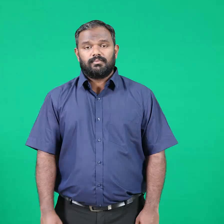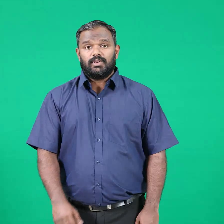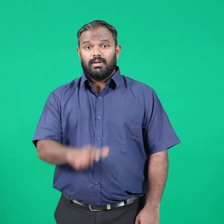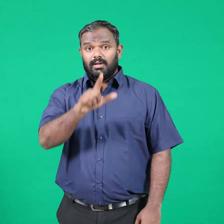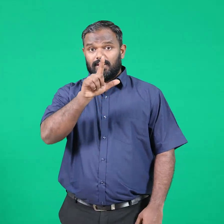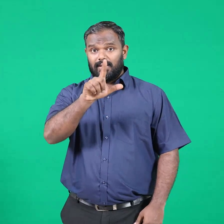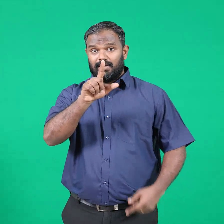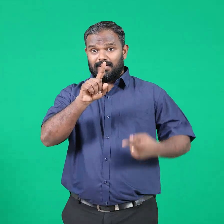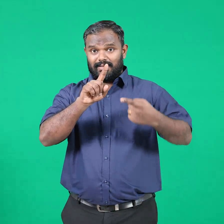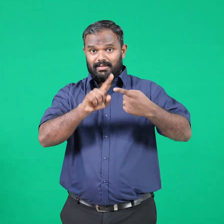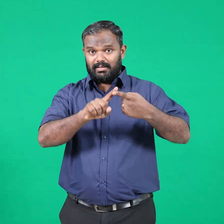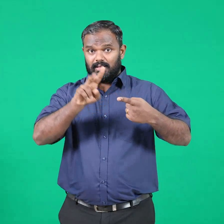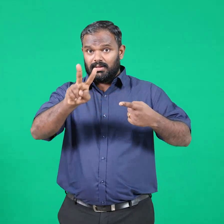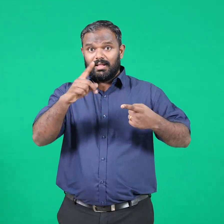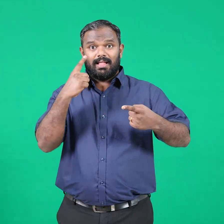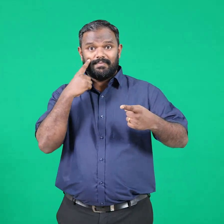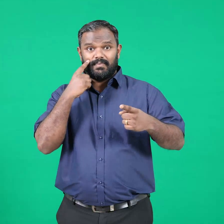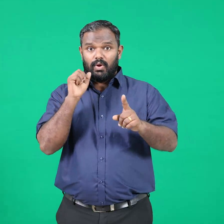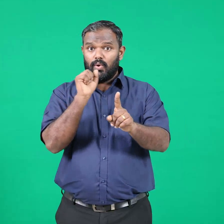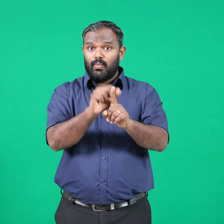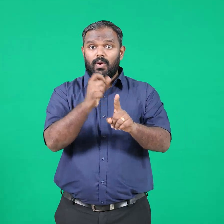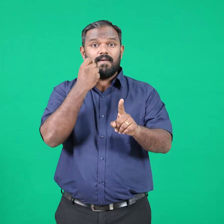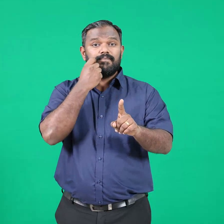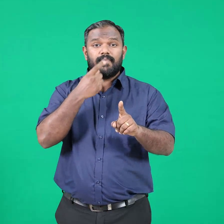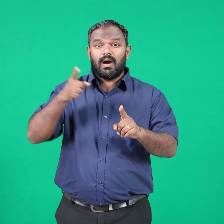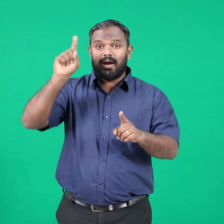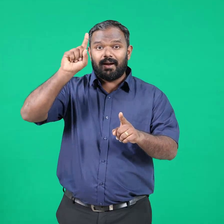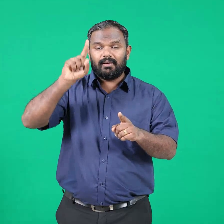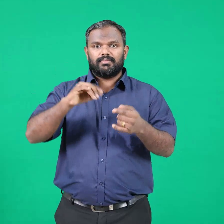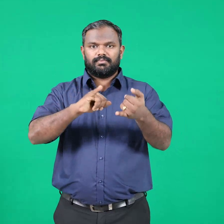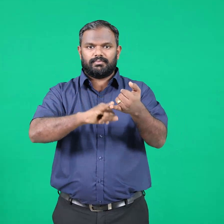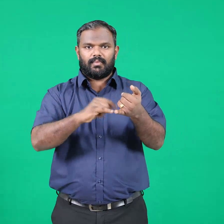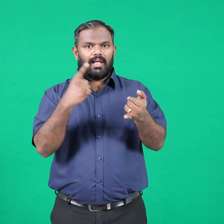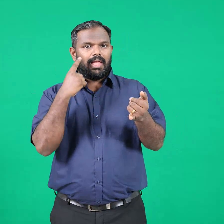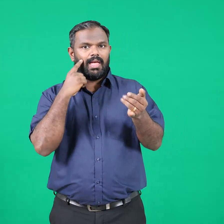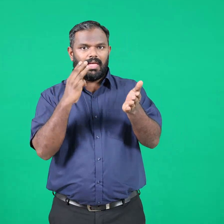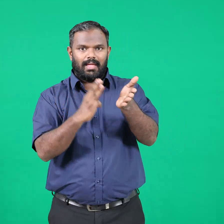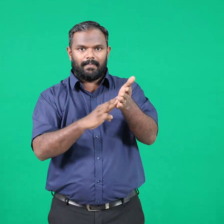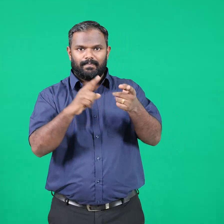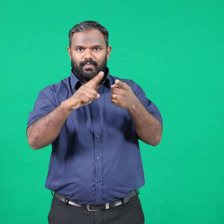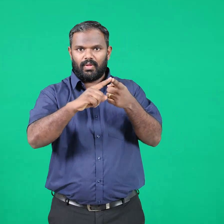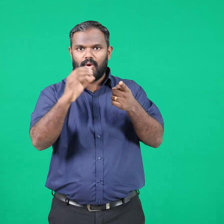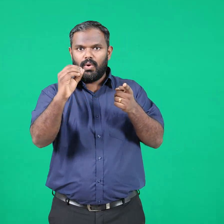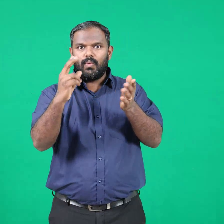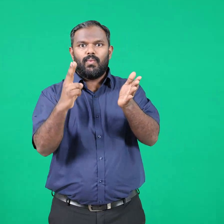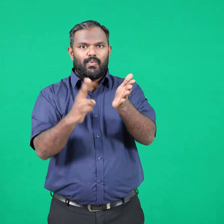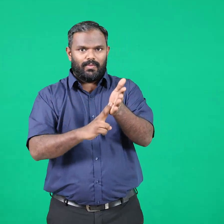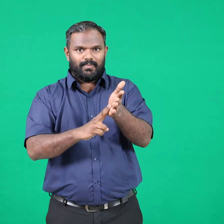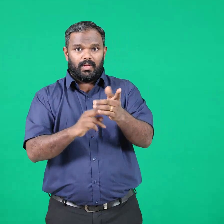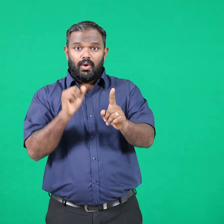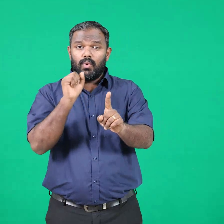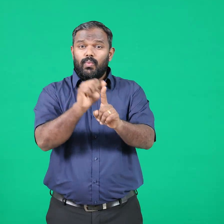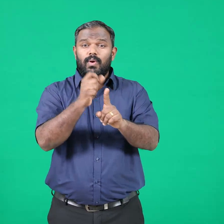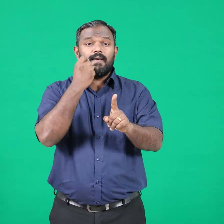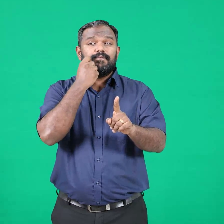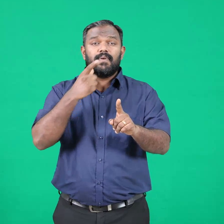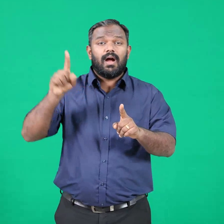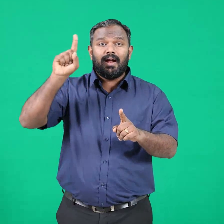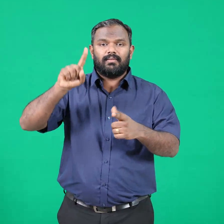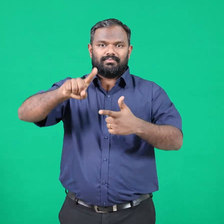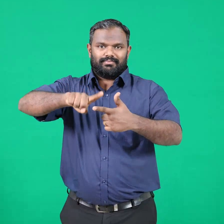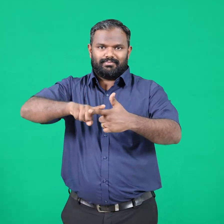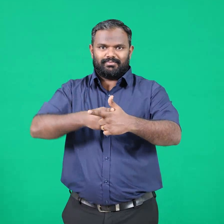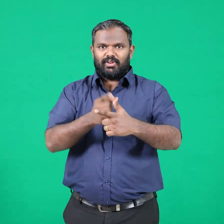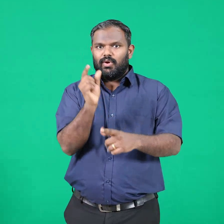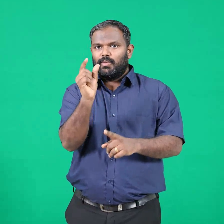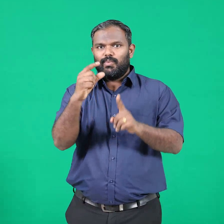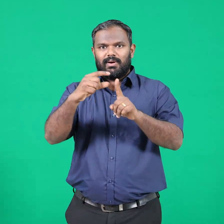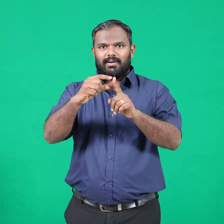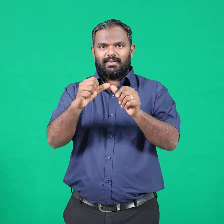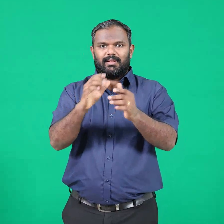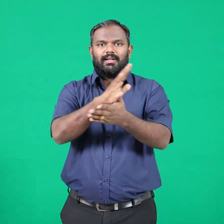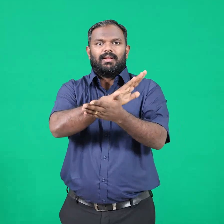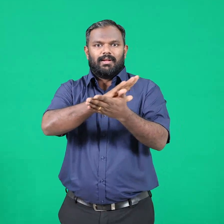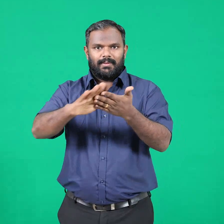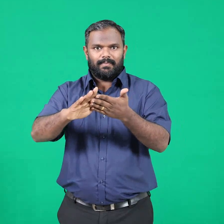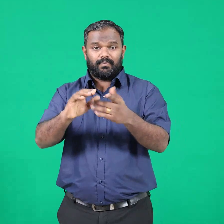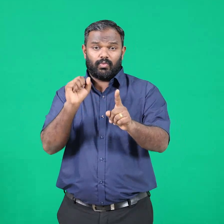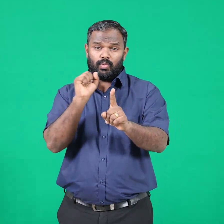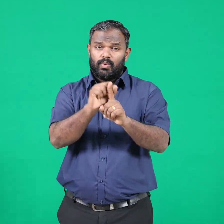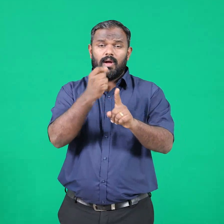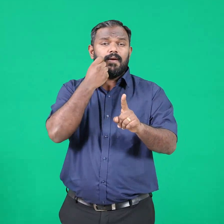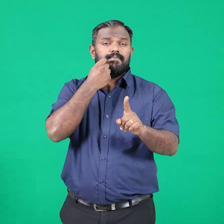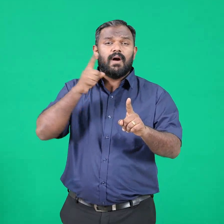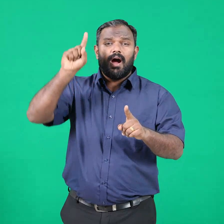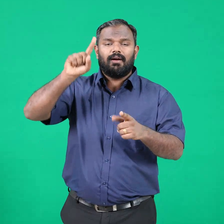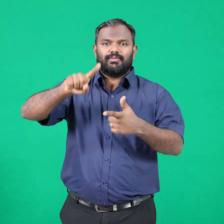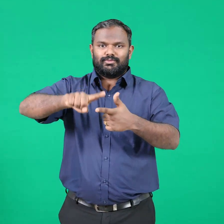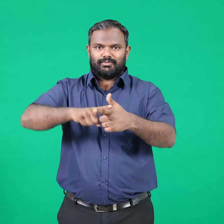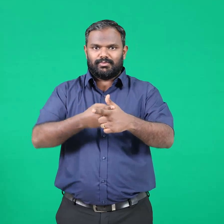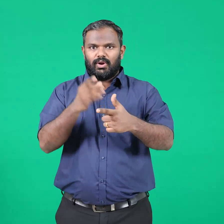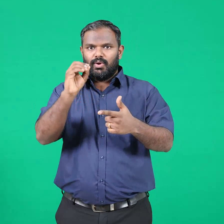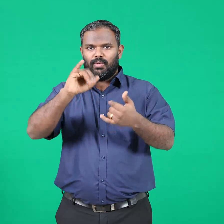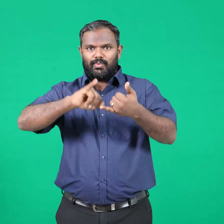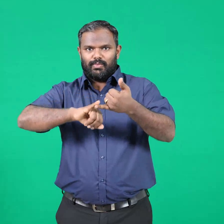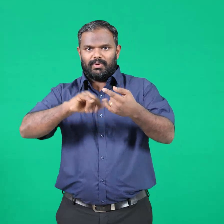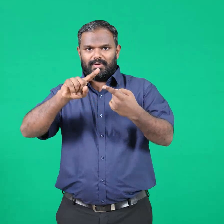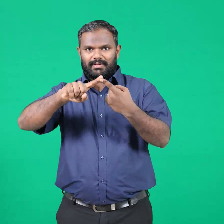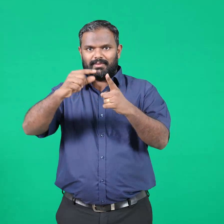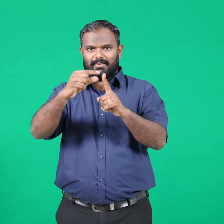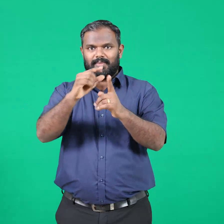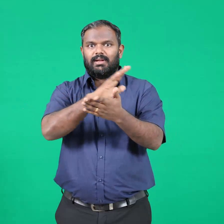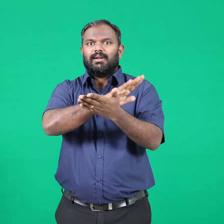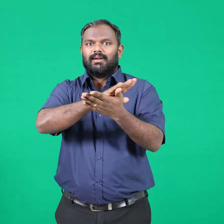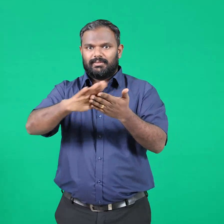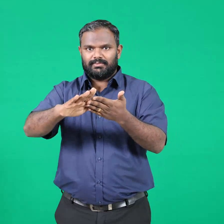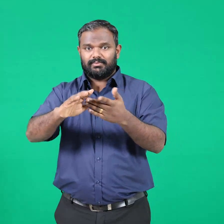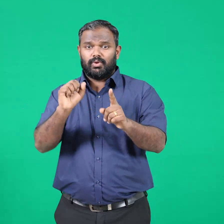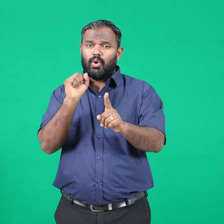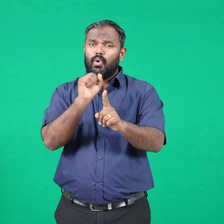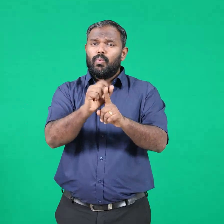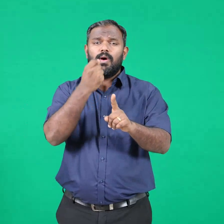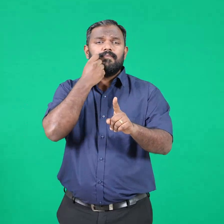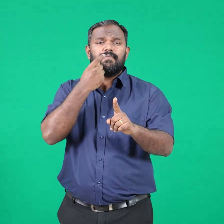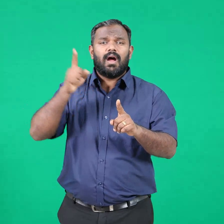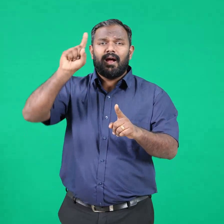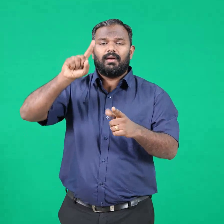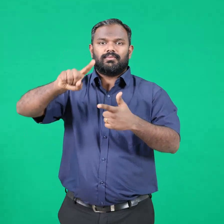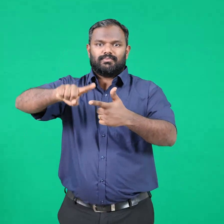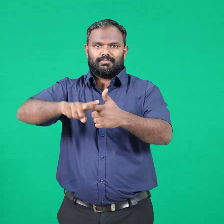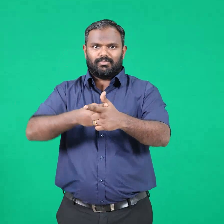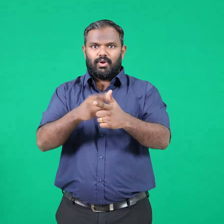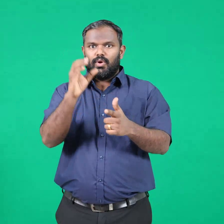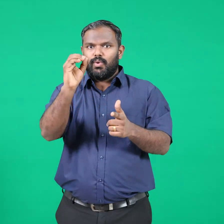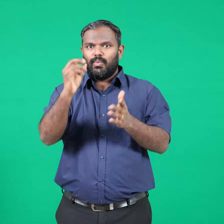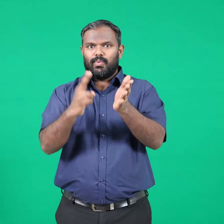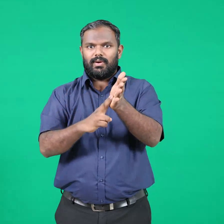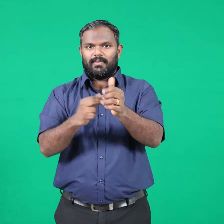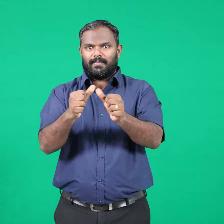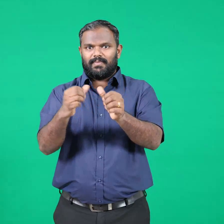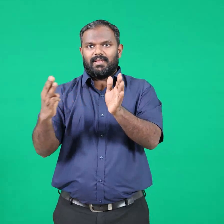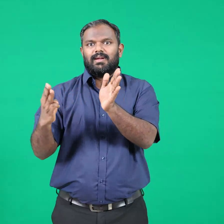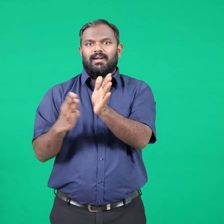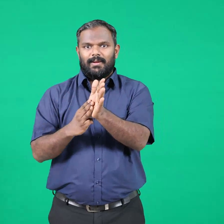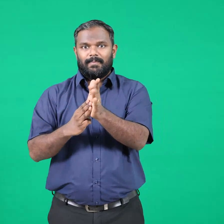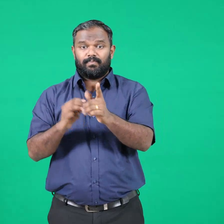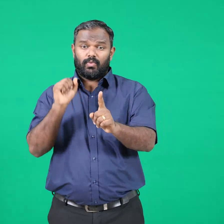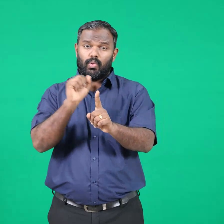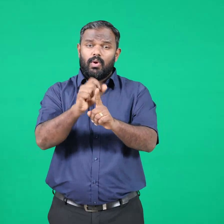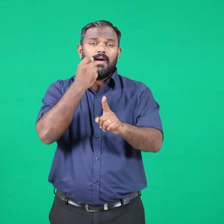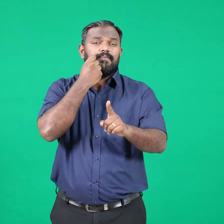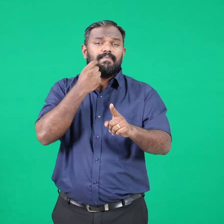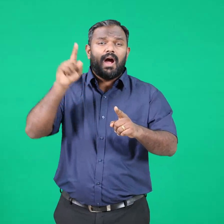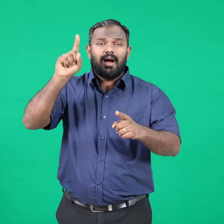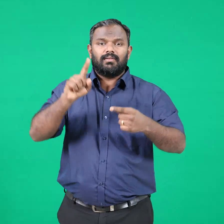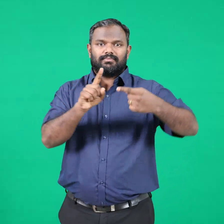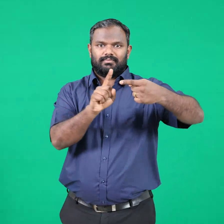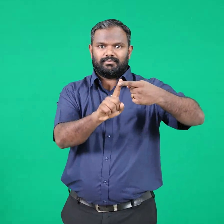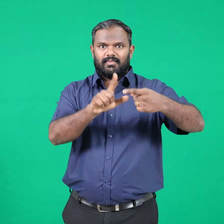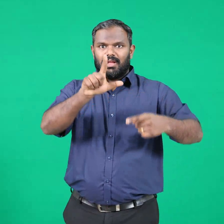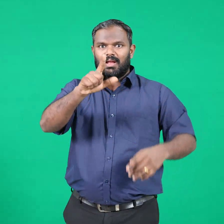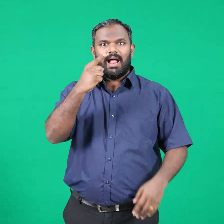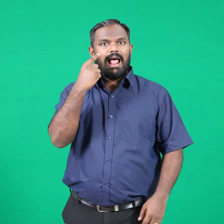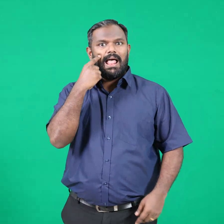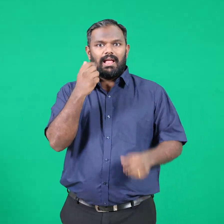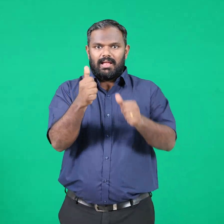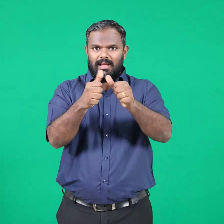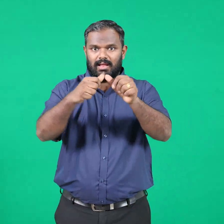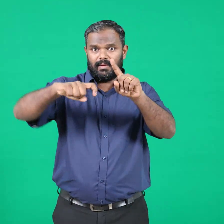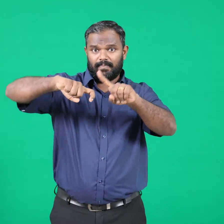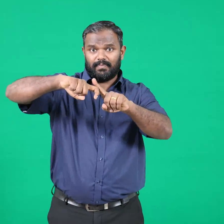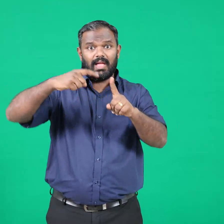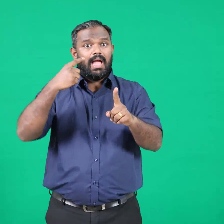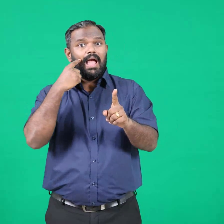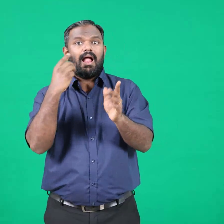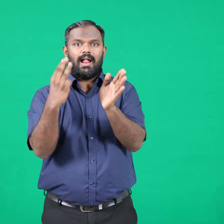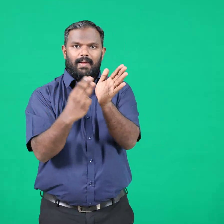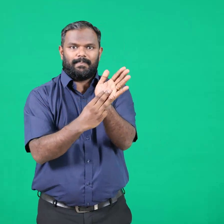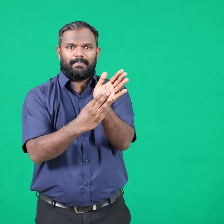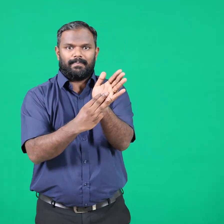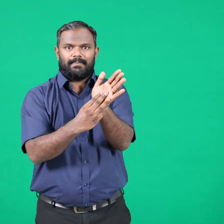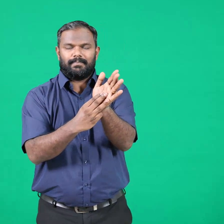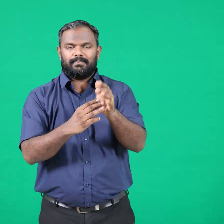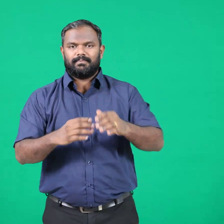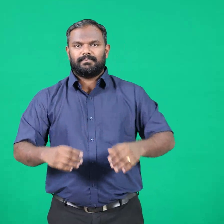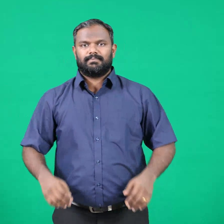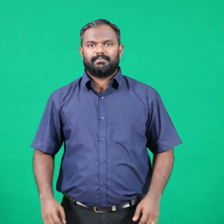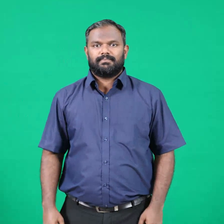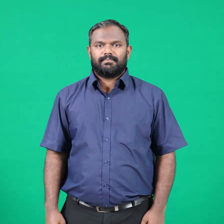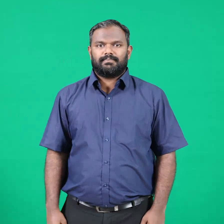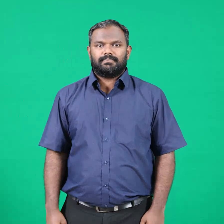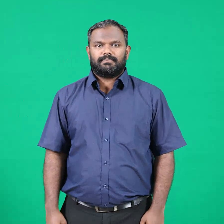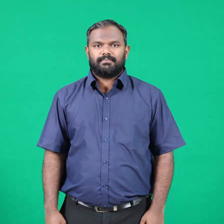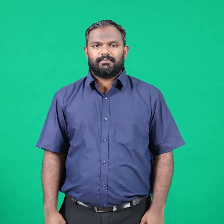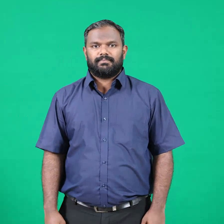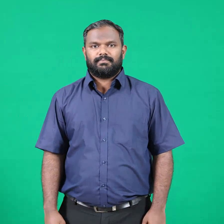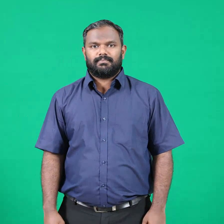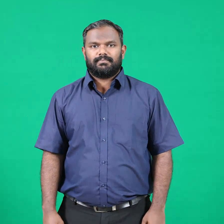the son of Simeon, the son of Judah, the son of Joseph, the son of Jonam, the son of Eliakim,